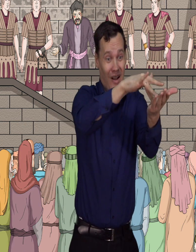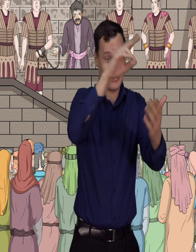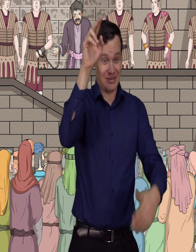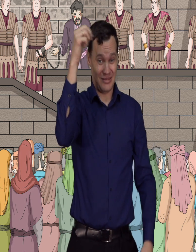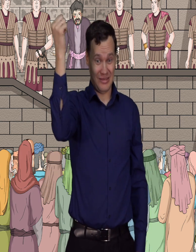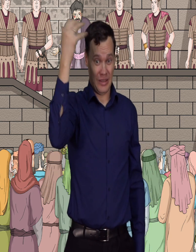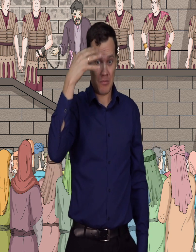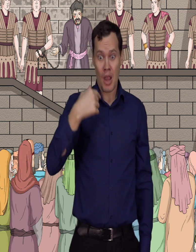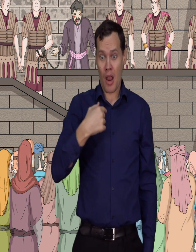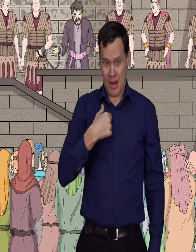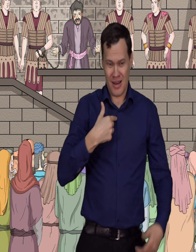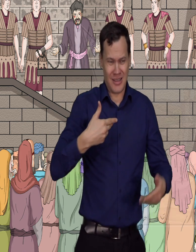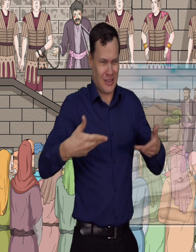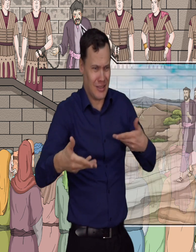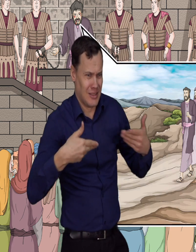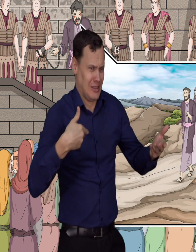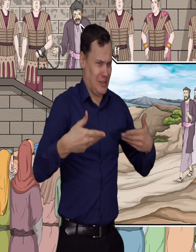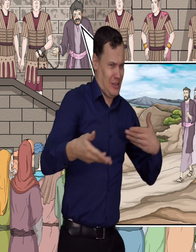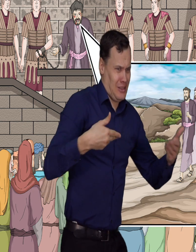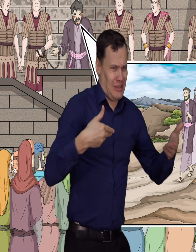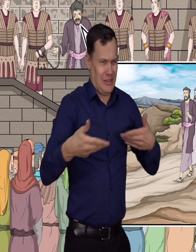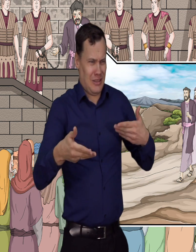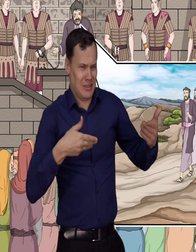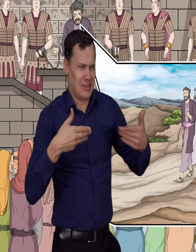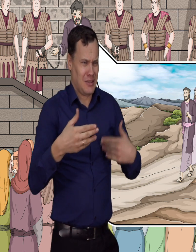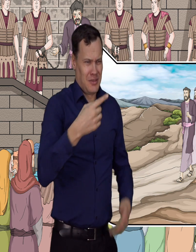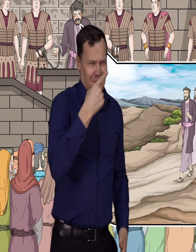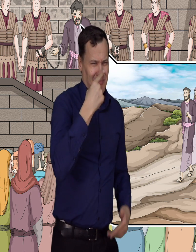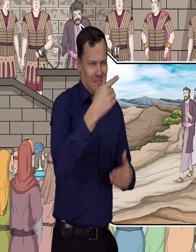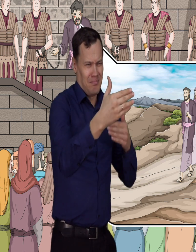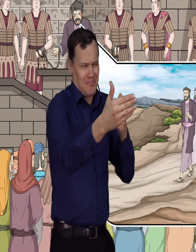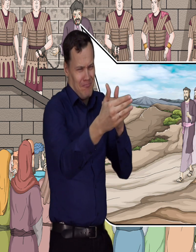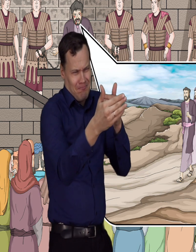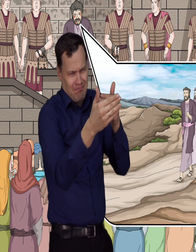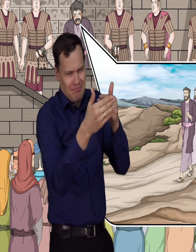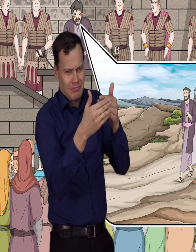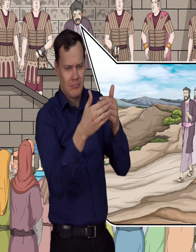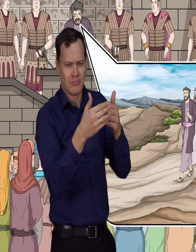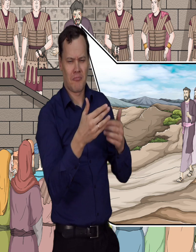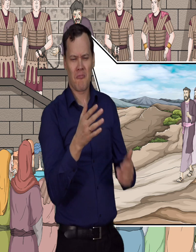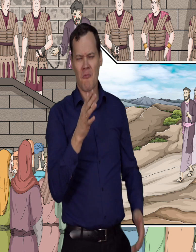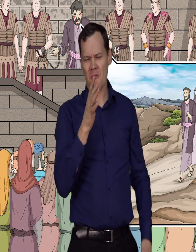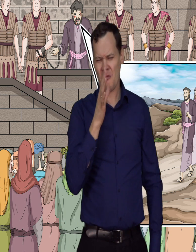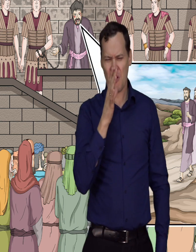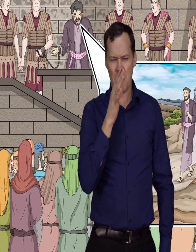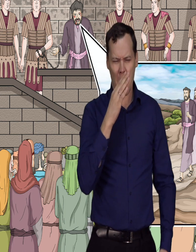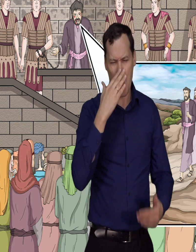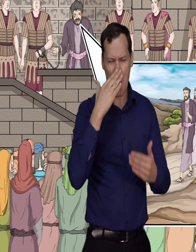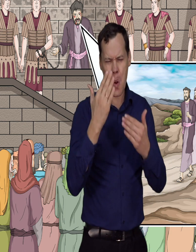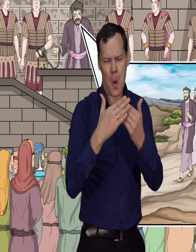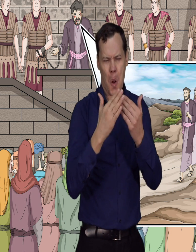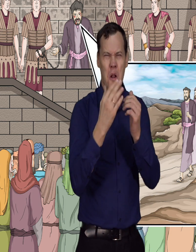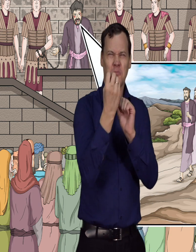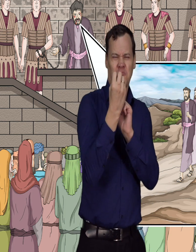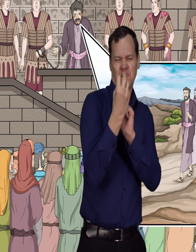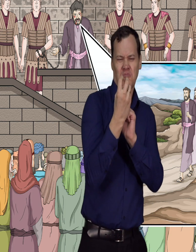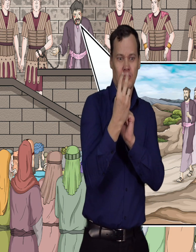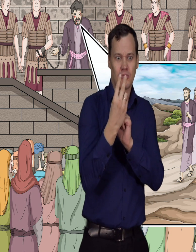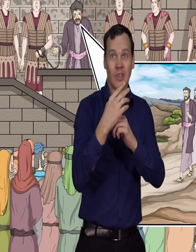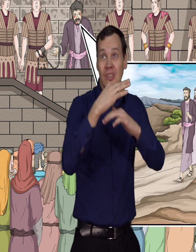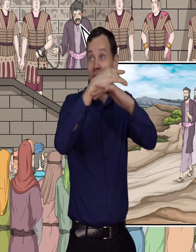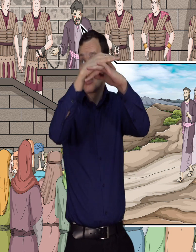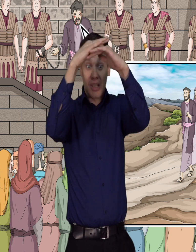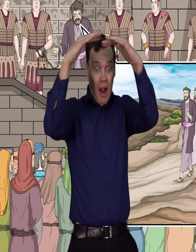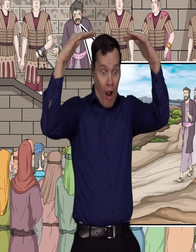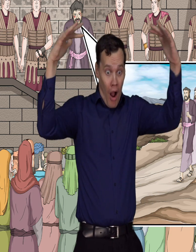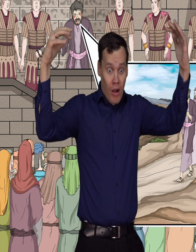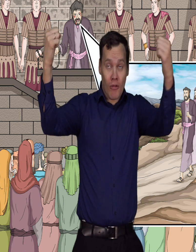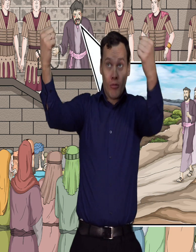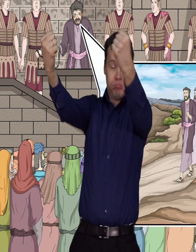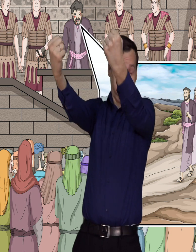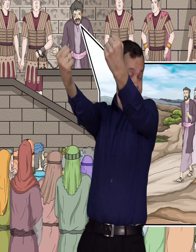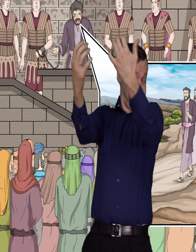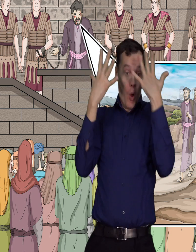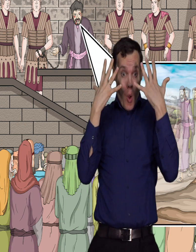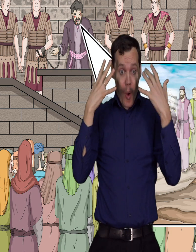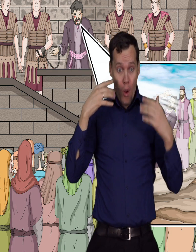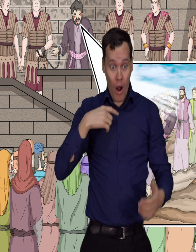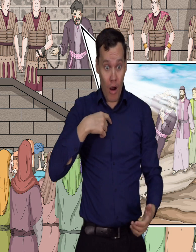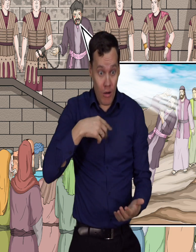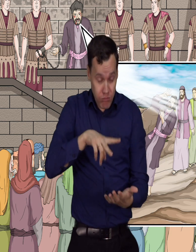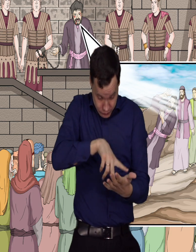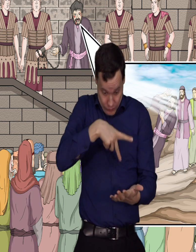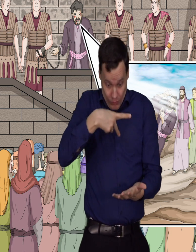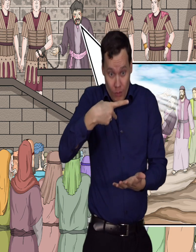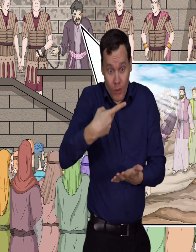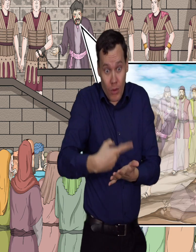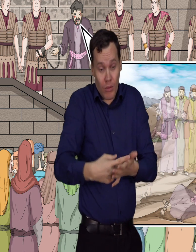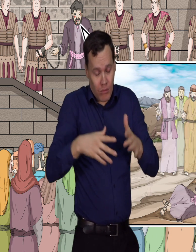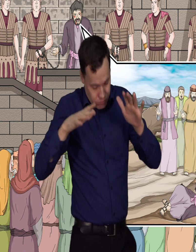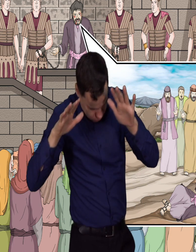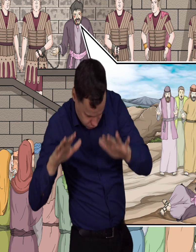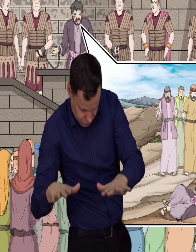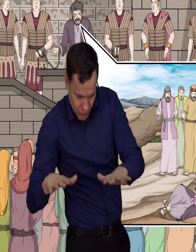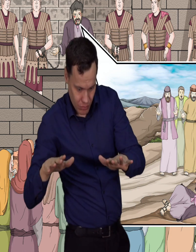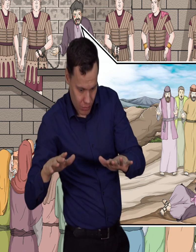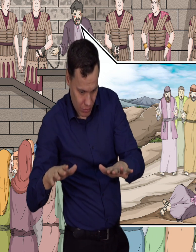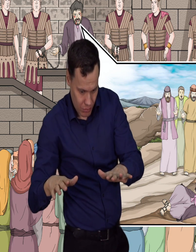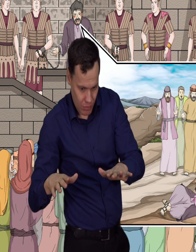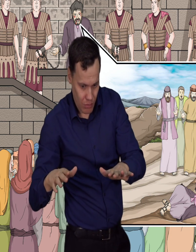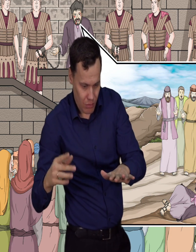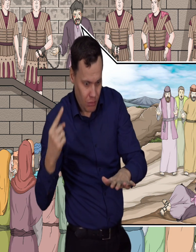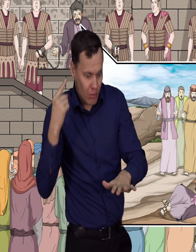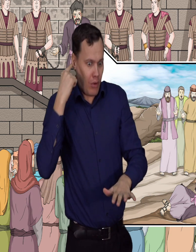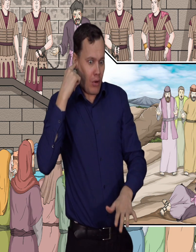About noon as I was approaching Damascus, suddenly a bright light from heaven flashed around me.